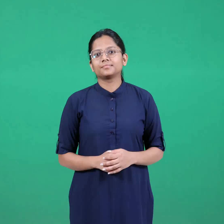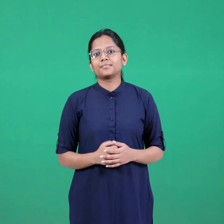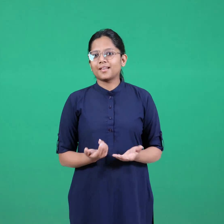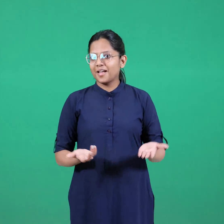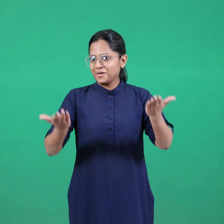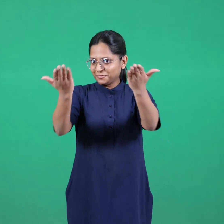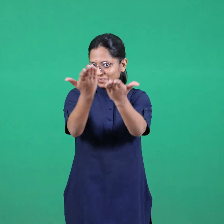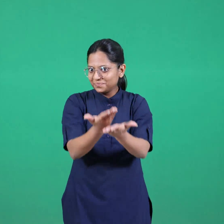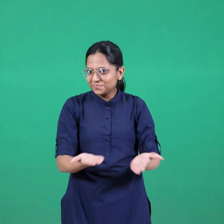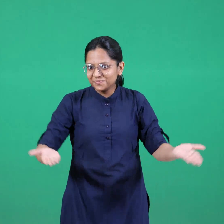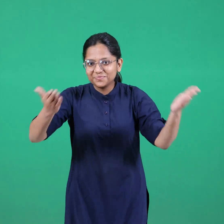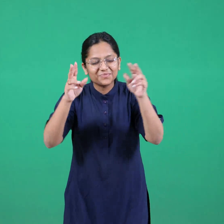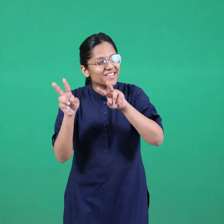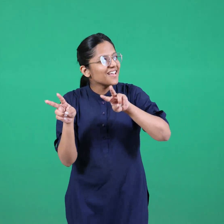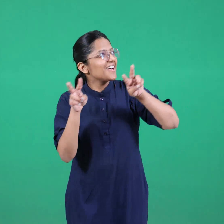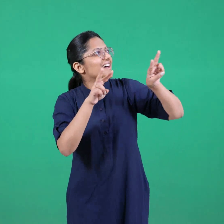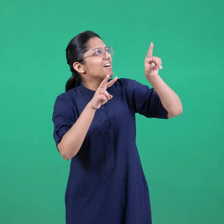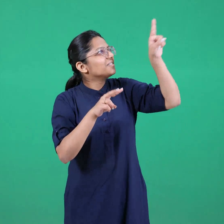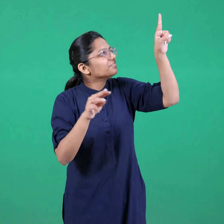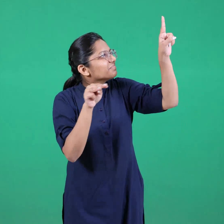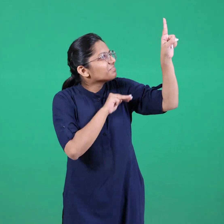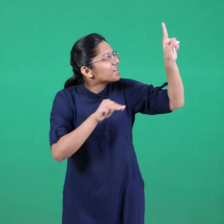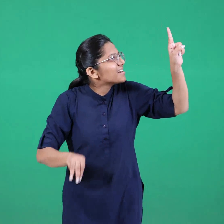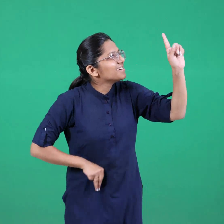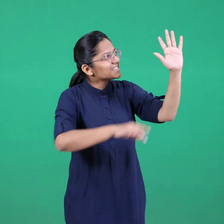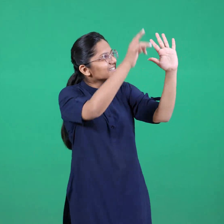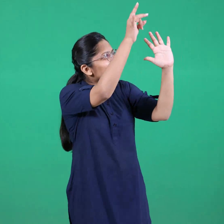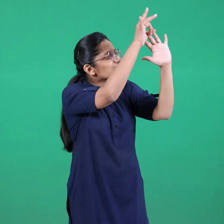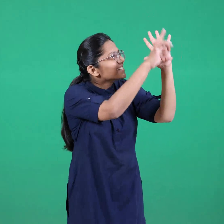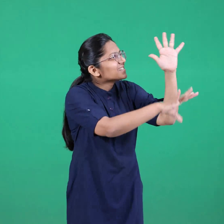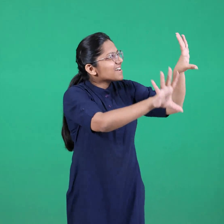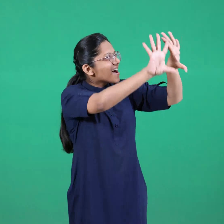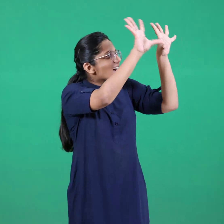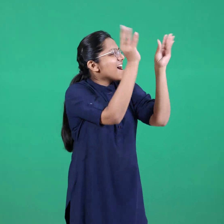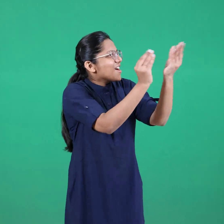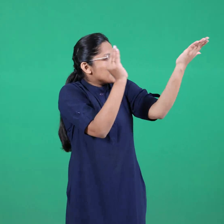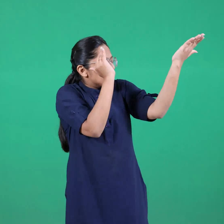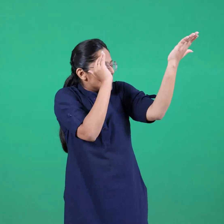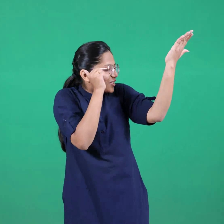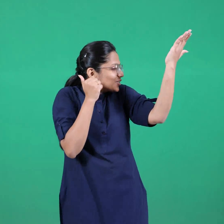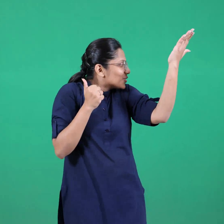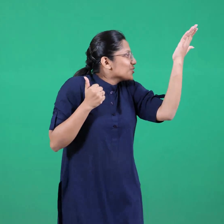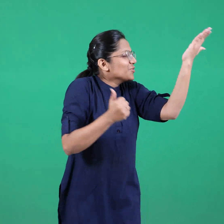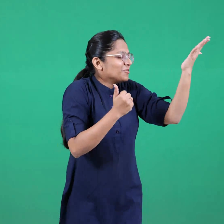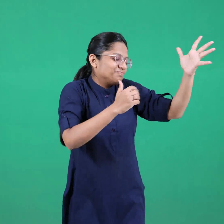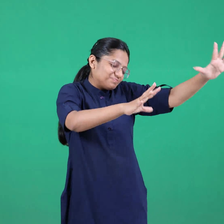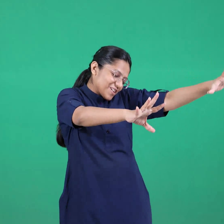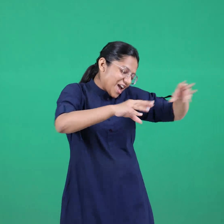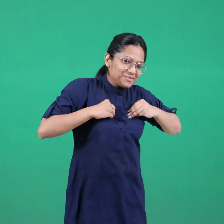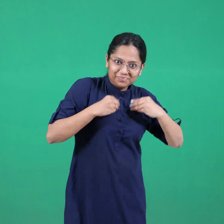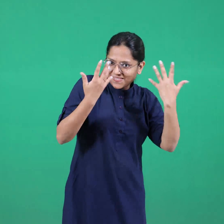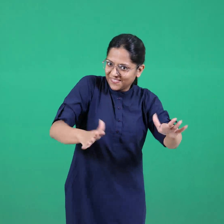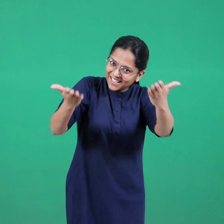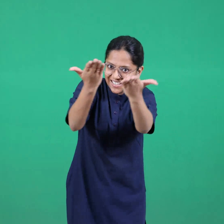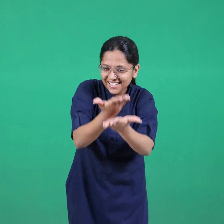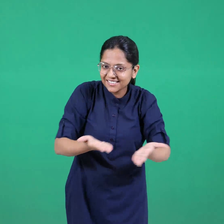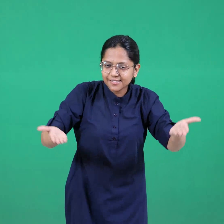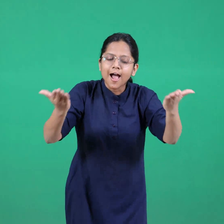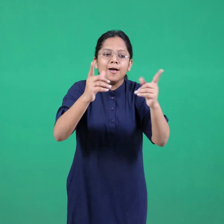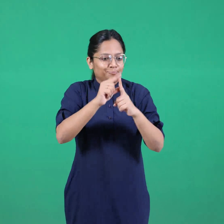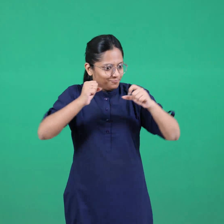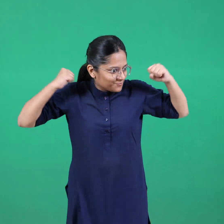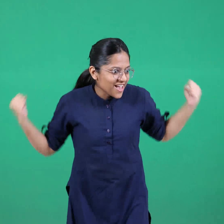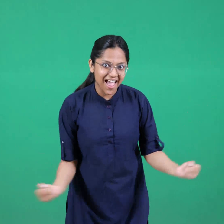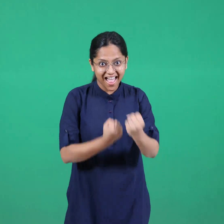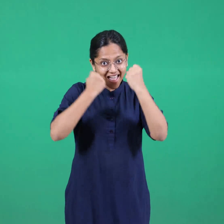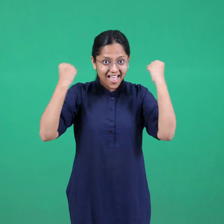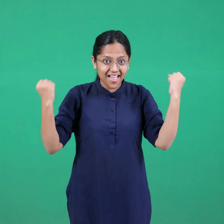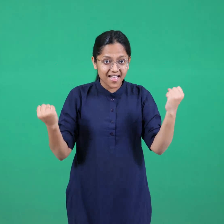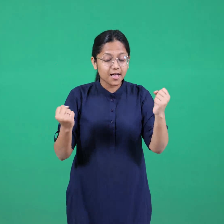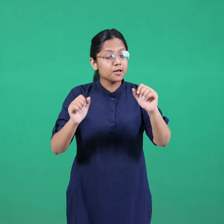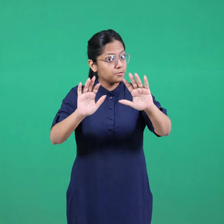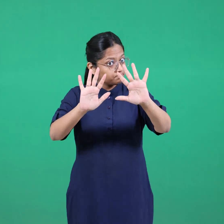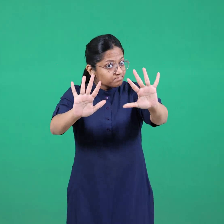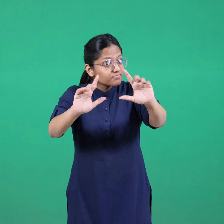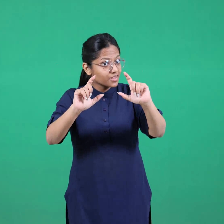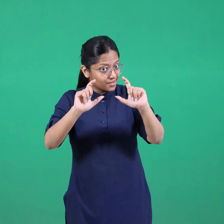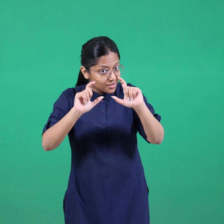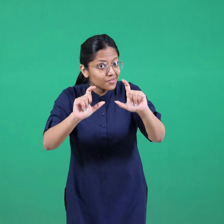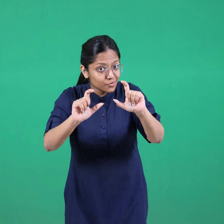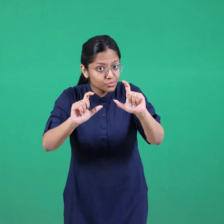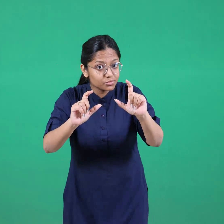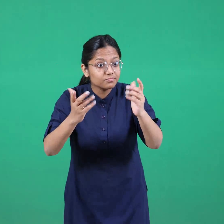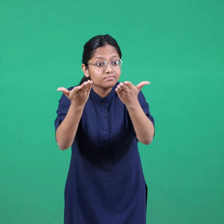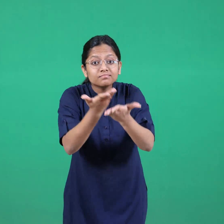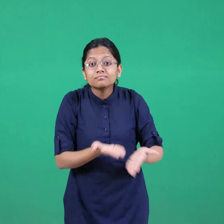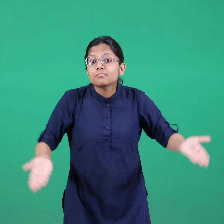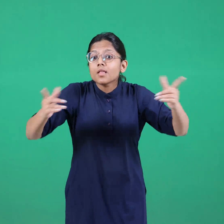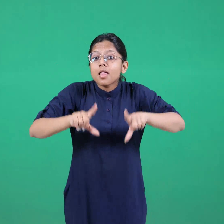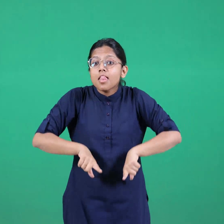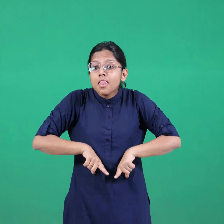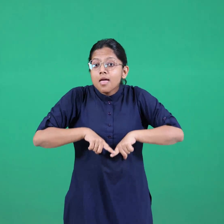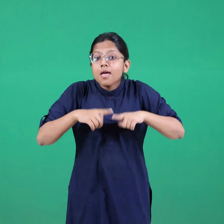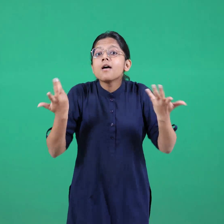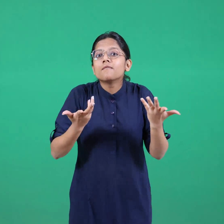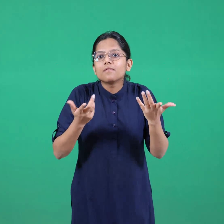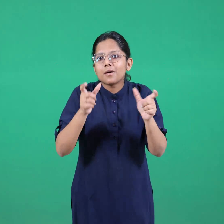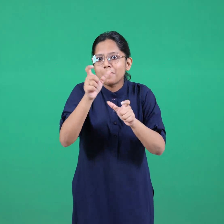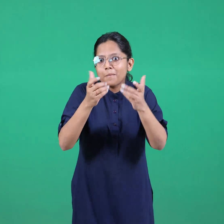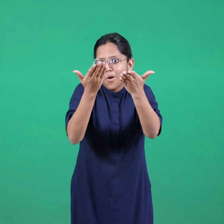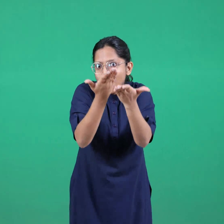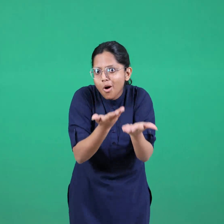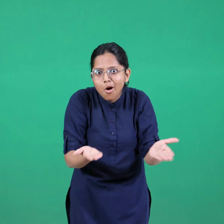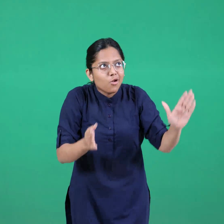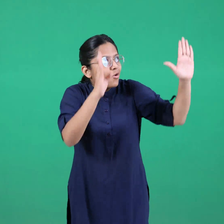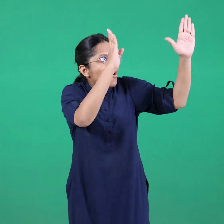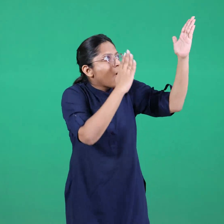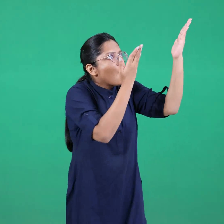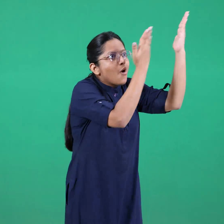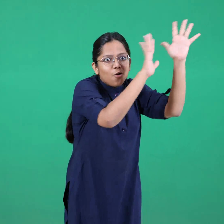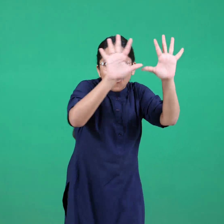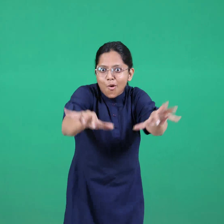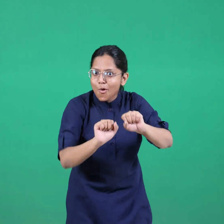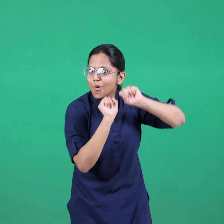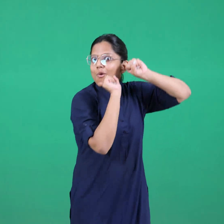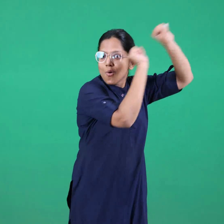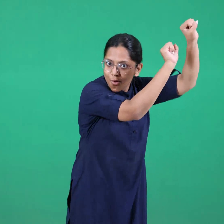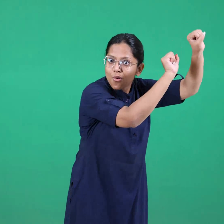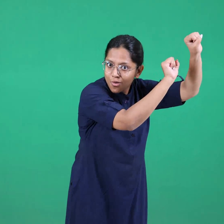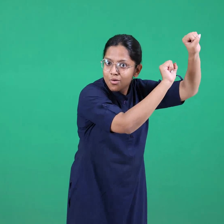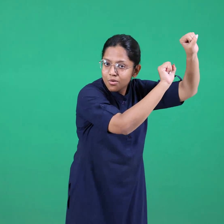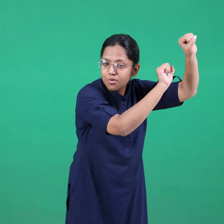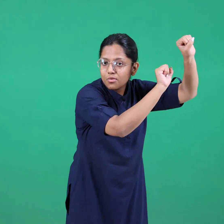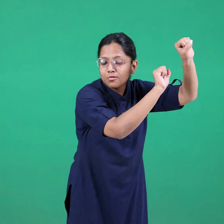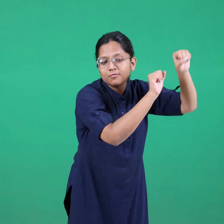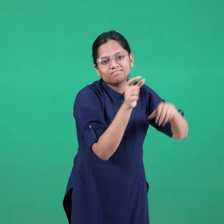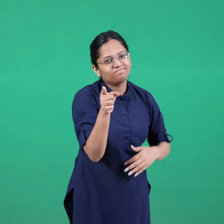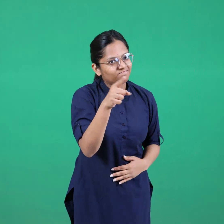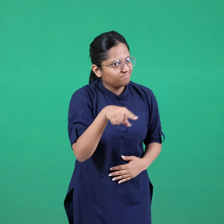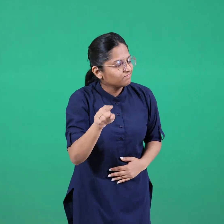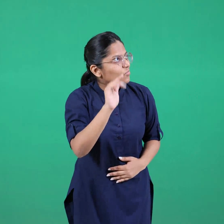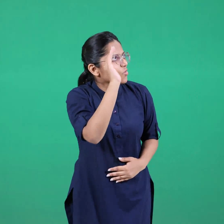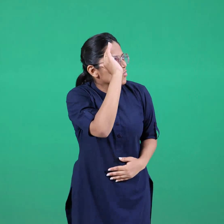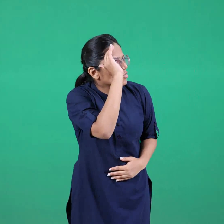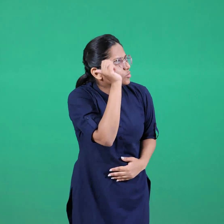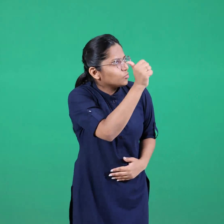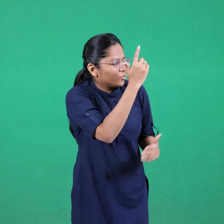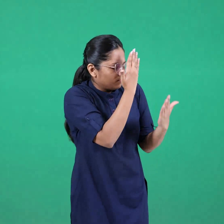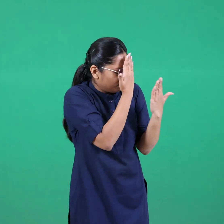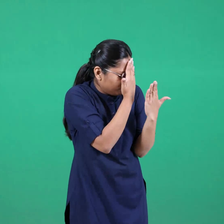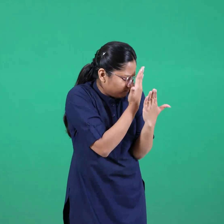Nevertheless, conduct yourselves in a manner worthy of the gospel of Christ.